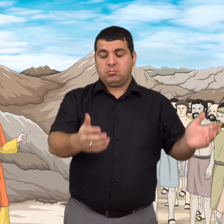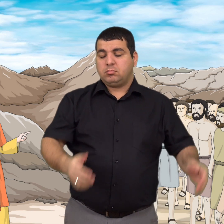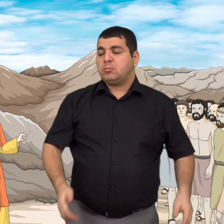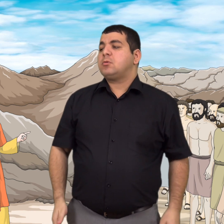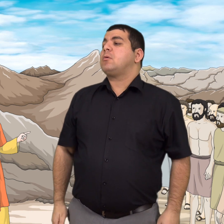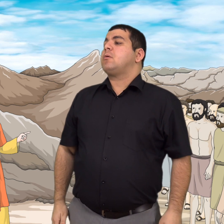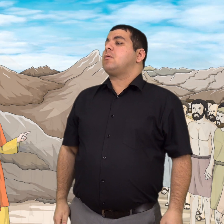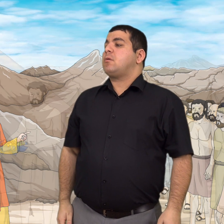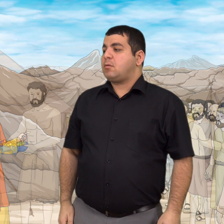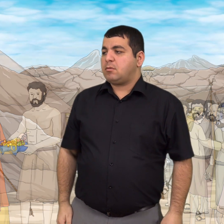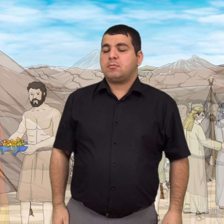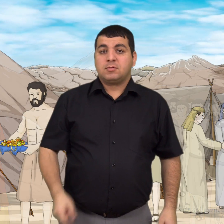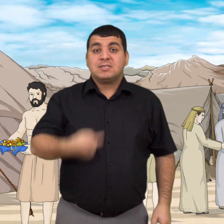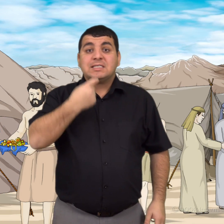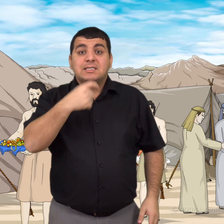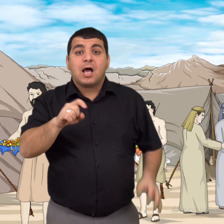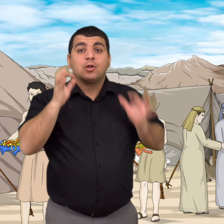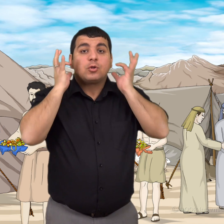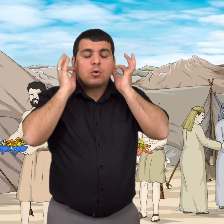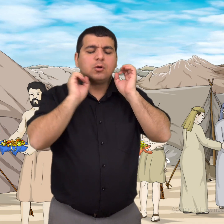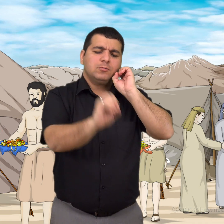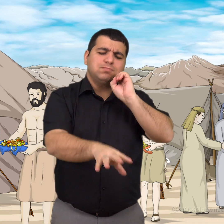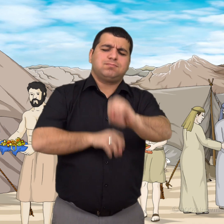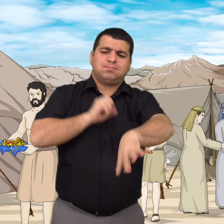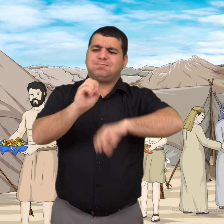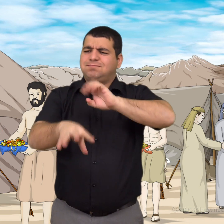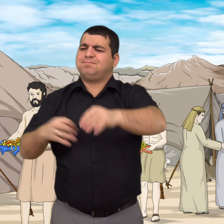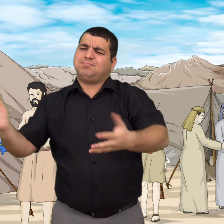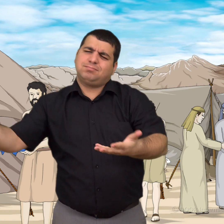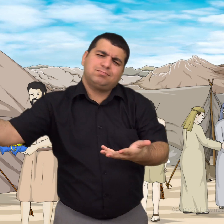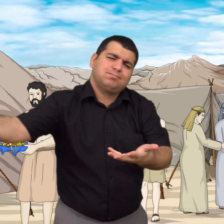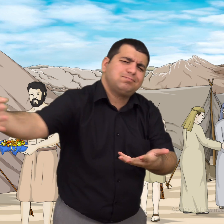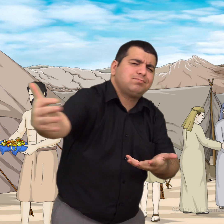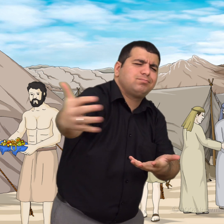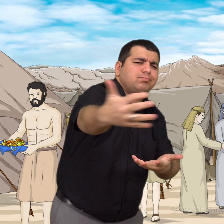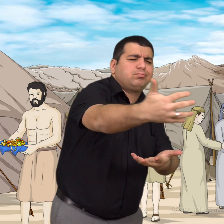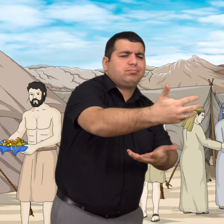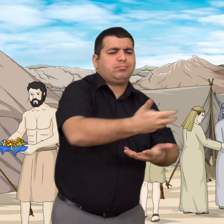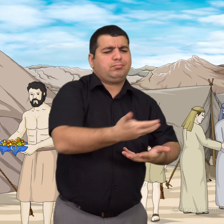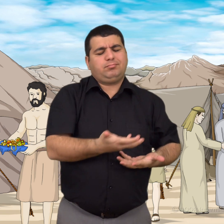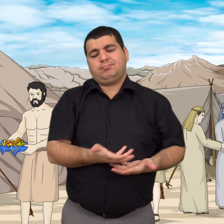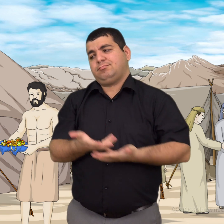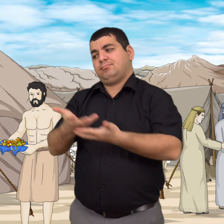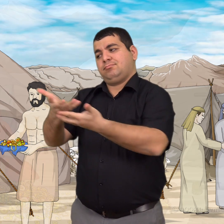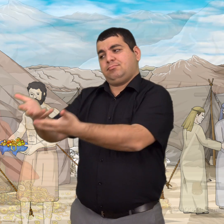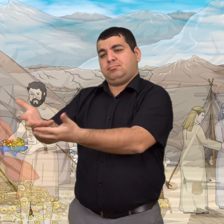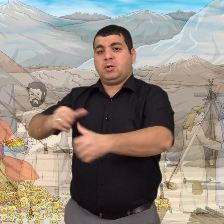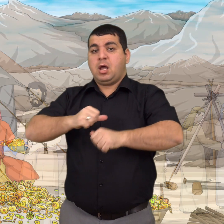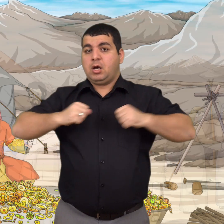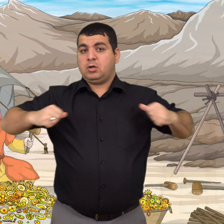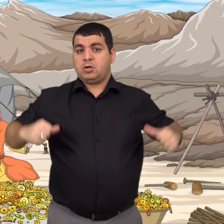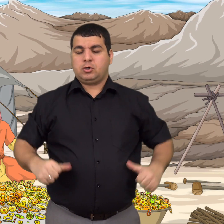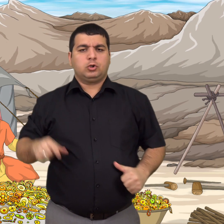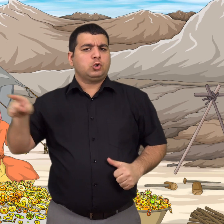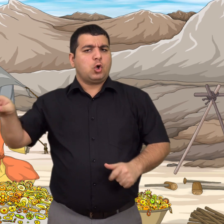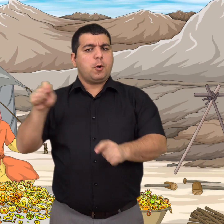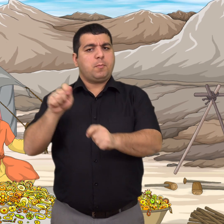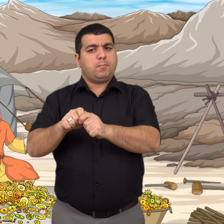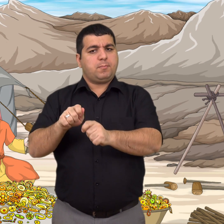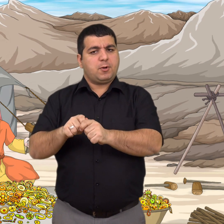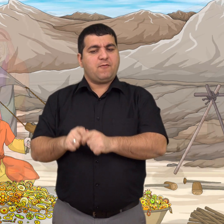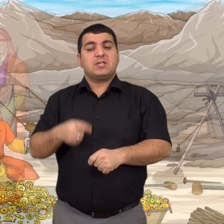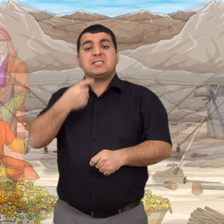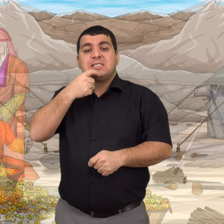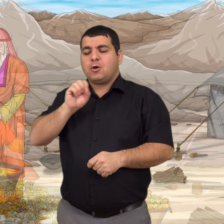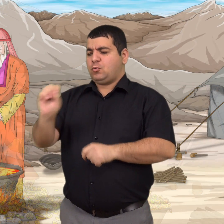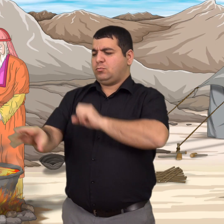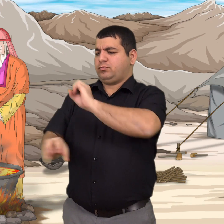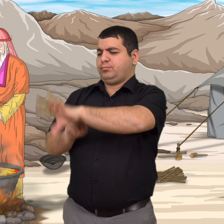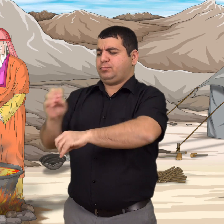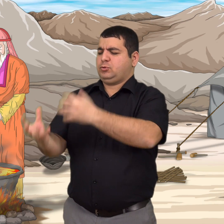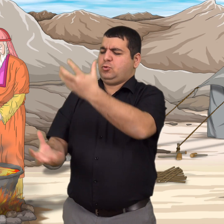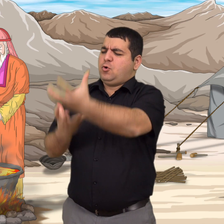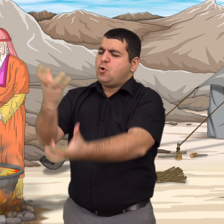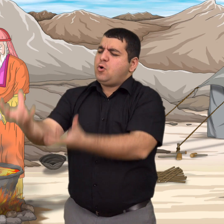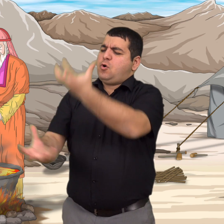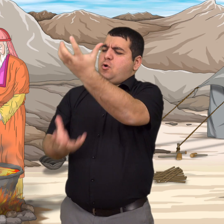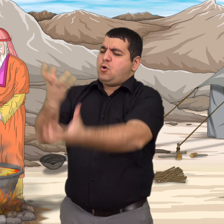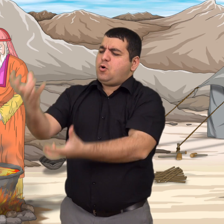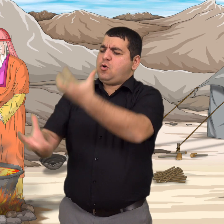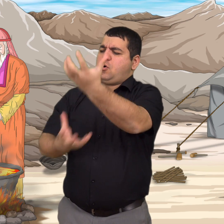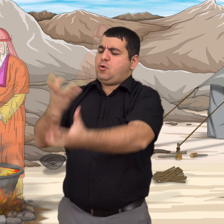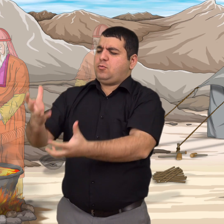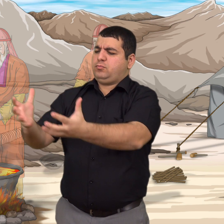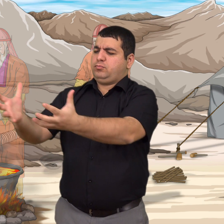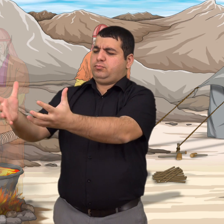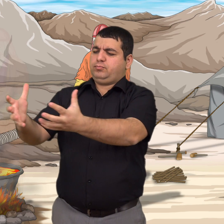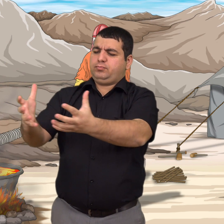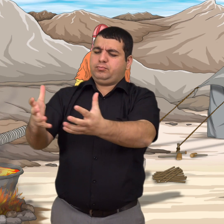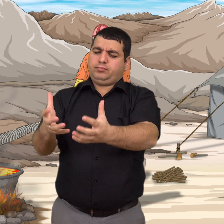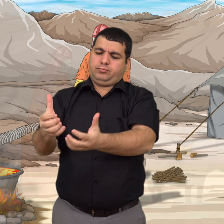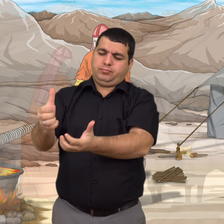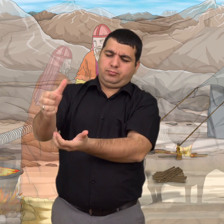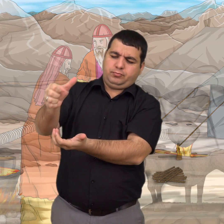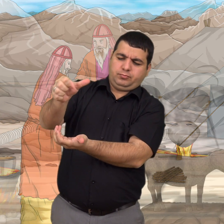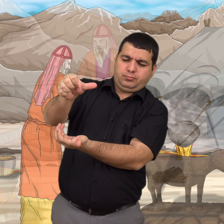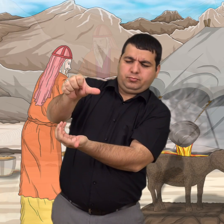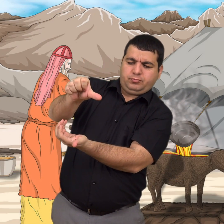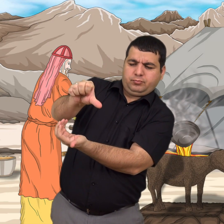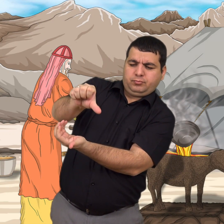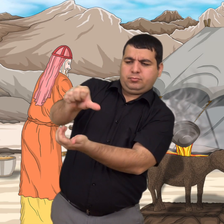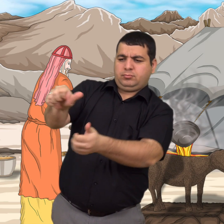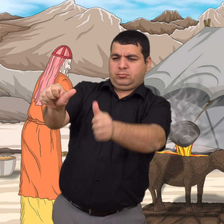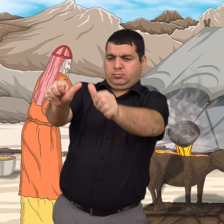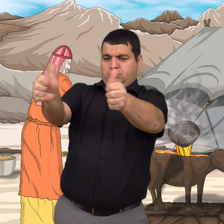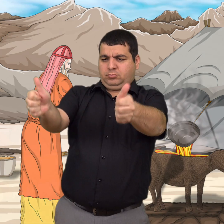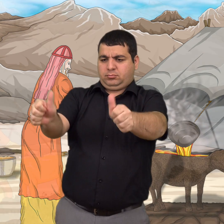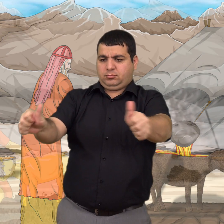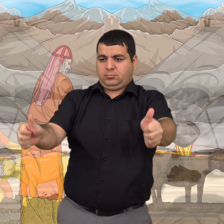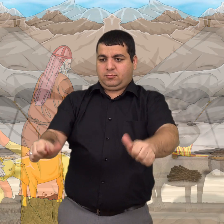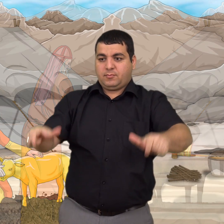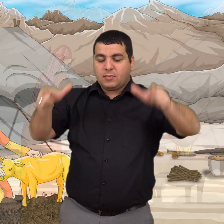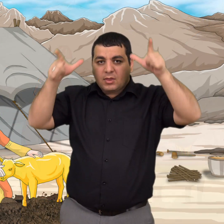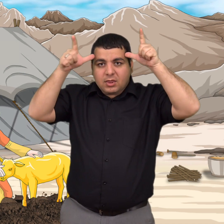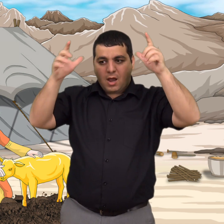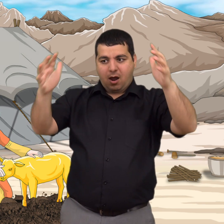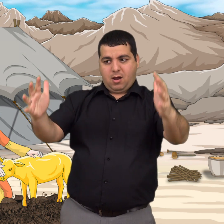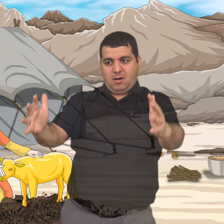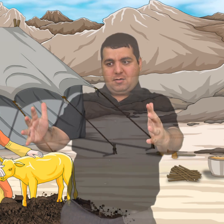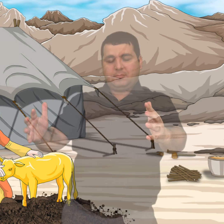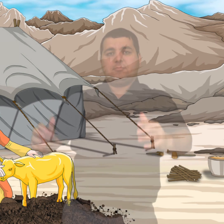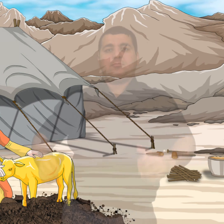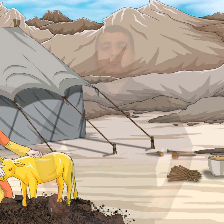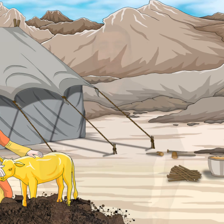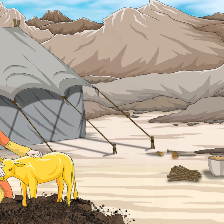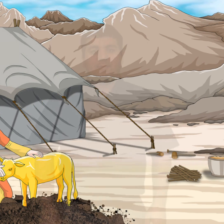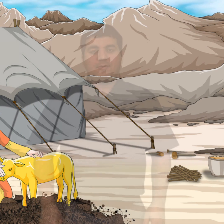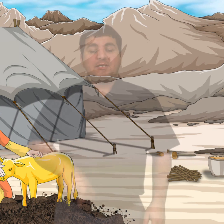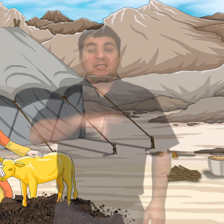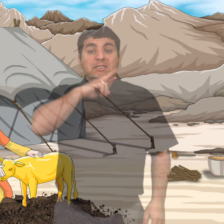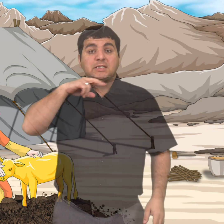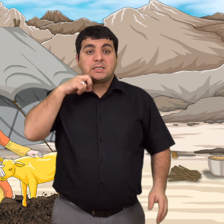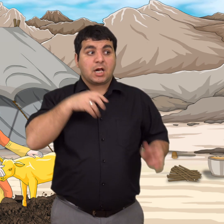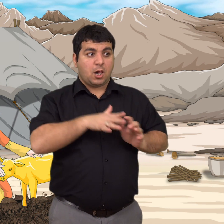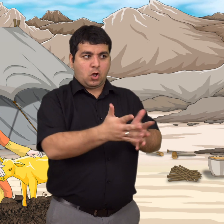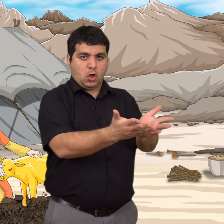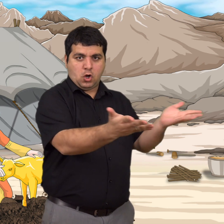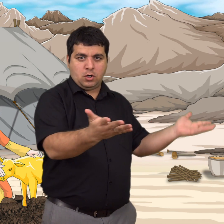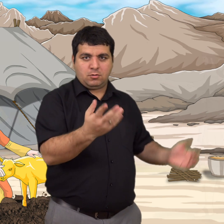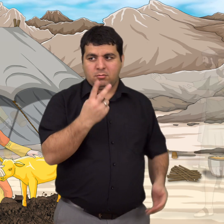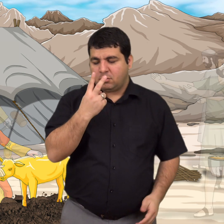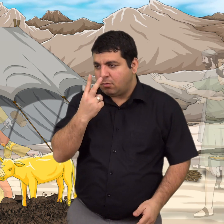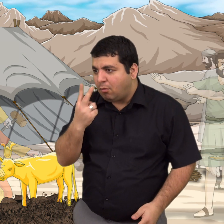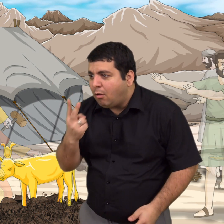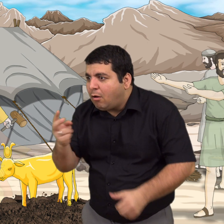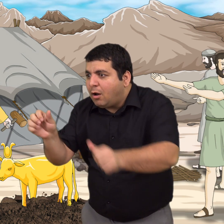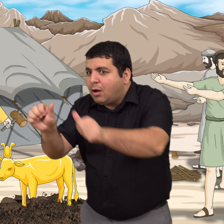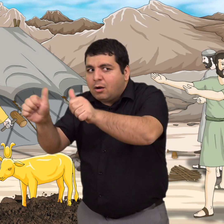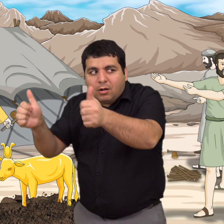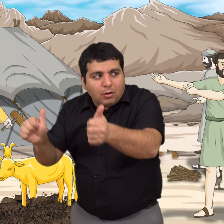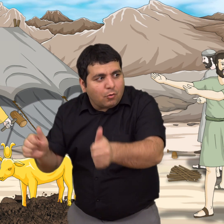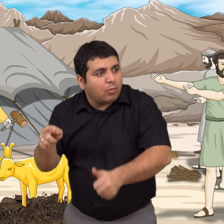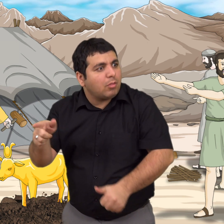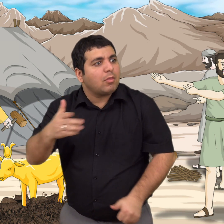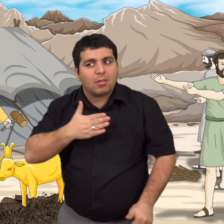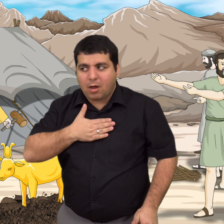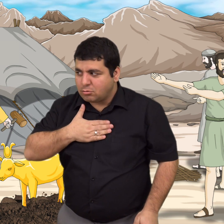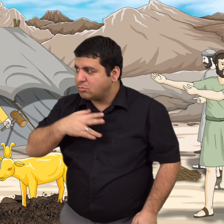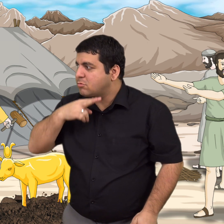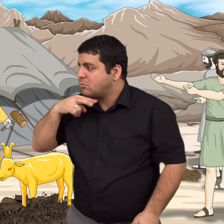Then all the people took off their gold earrings and brought them to Aaron. He took the gold from their hands, and with an engraving tool he fashioned it into a molten calf.